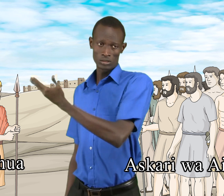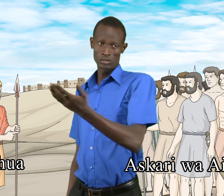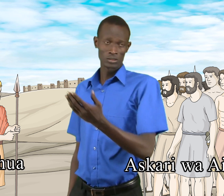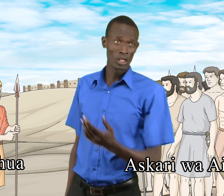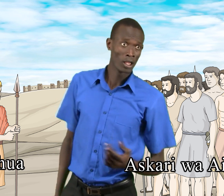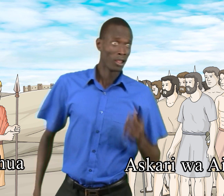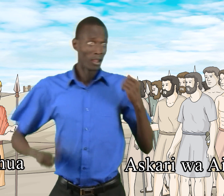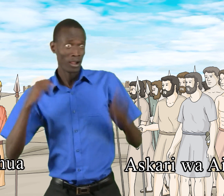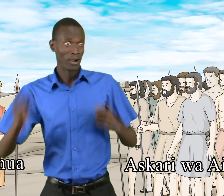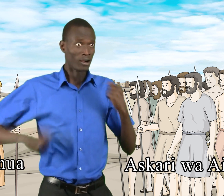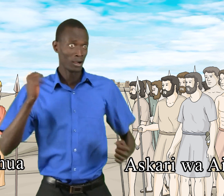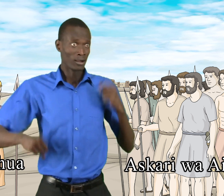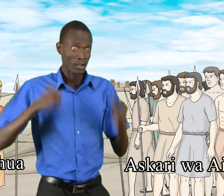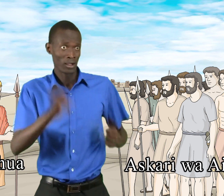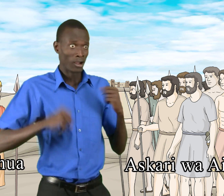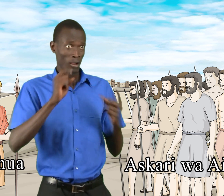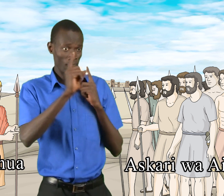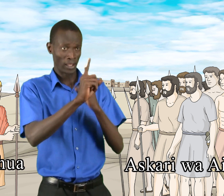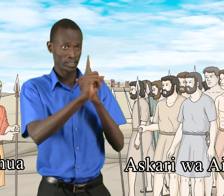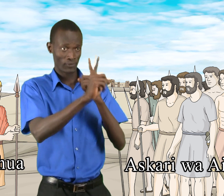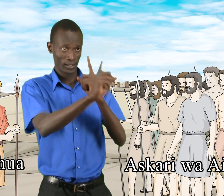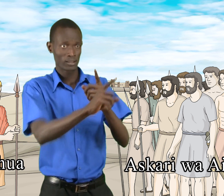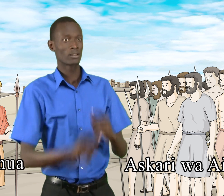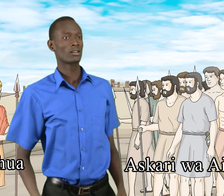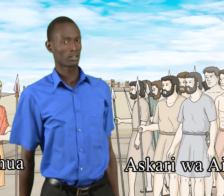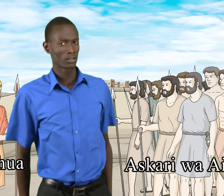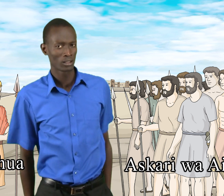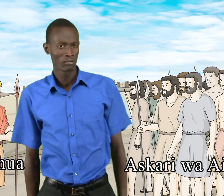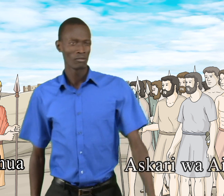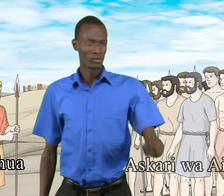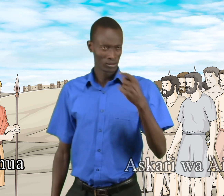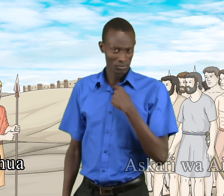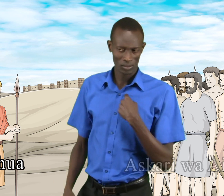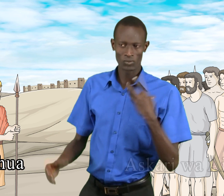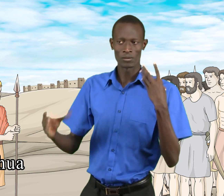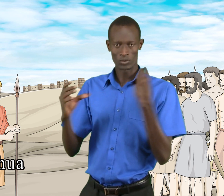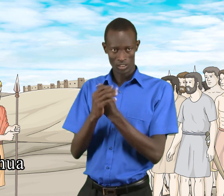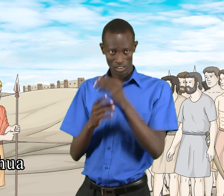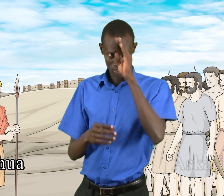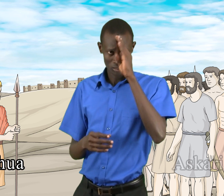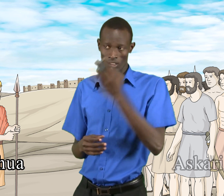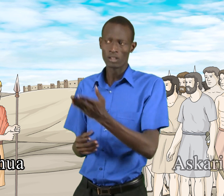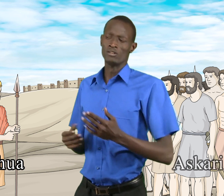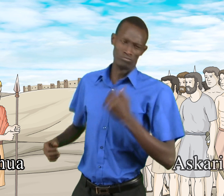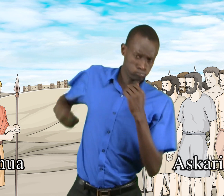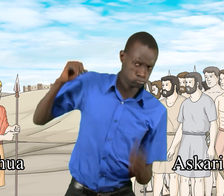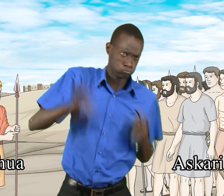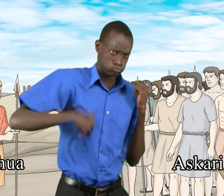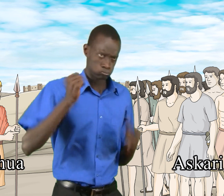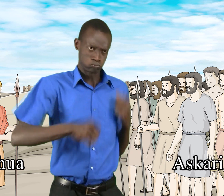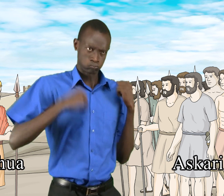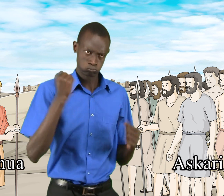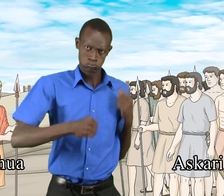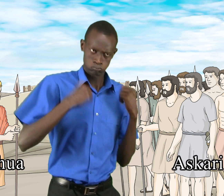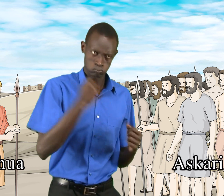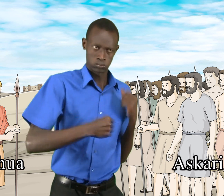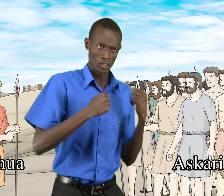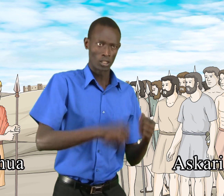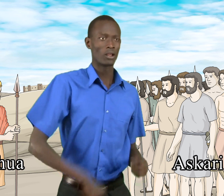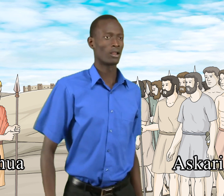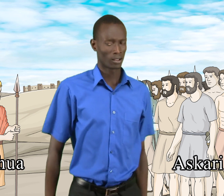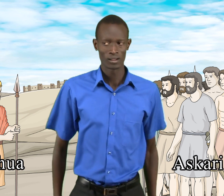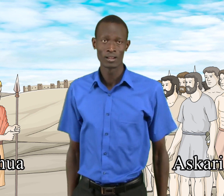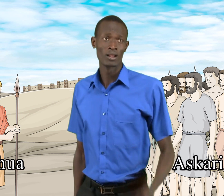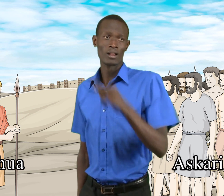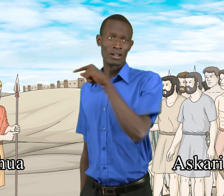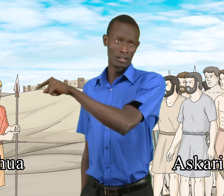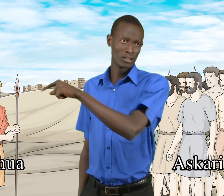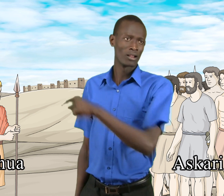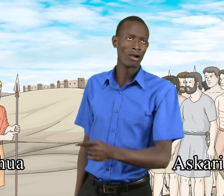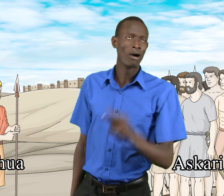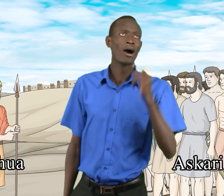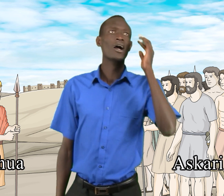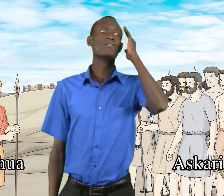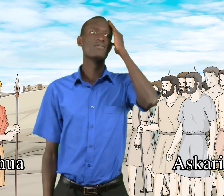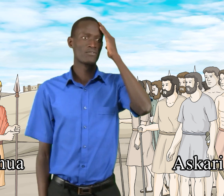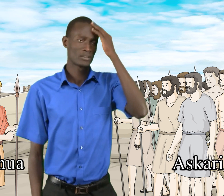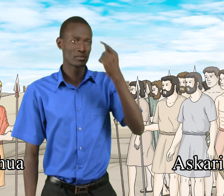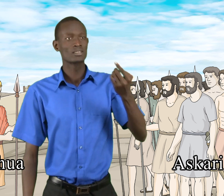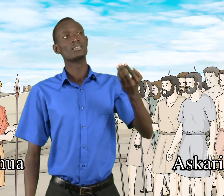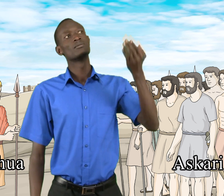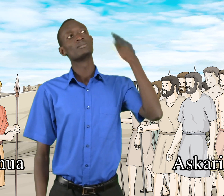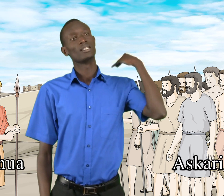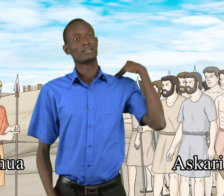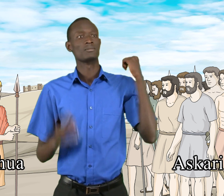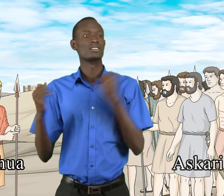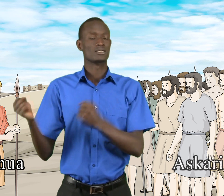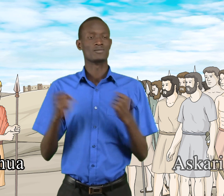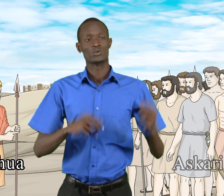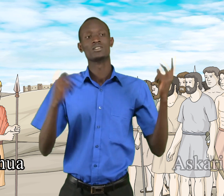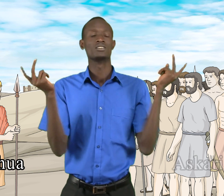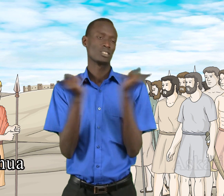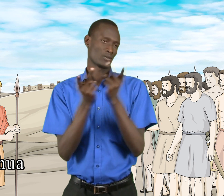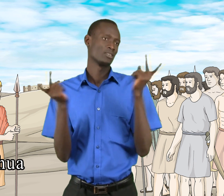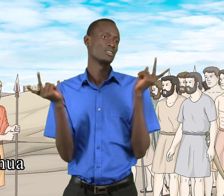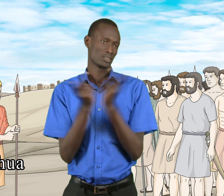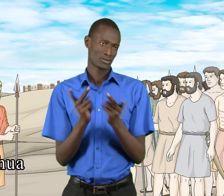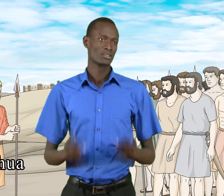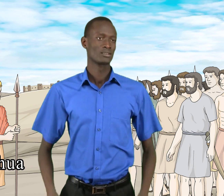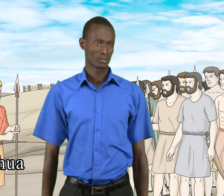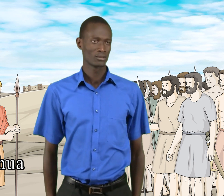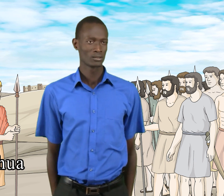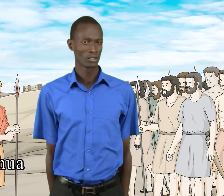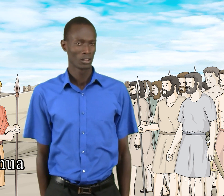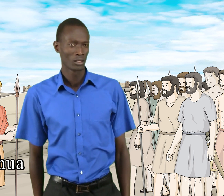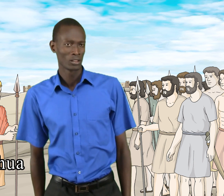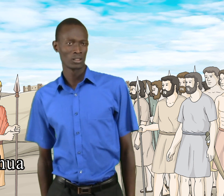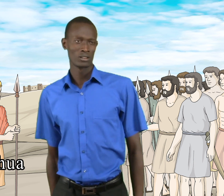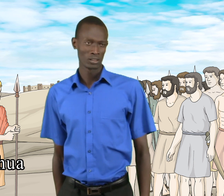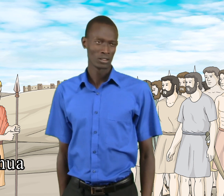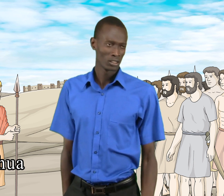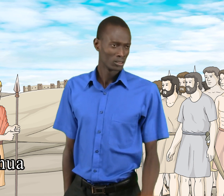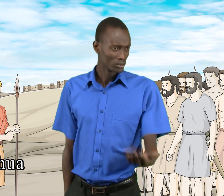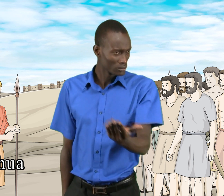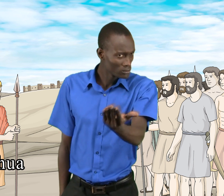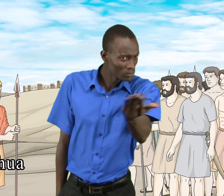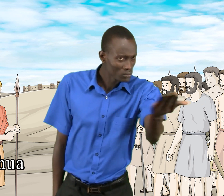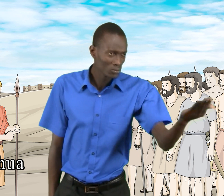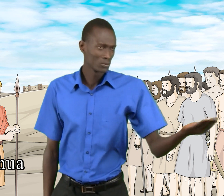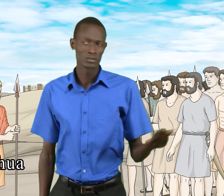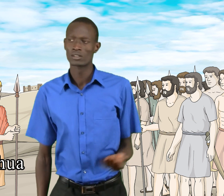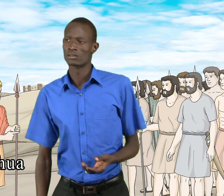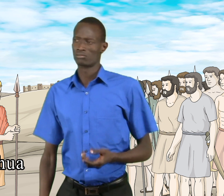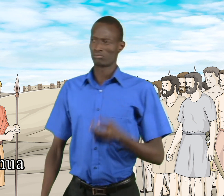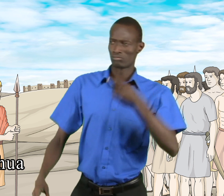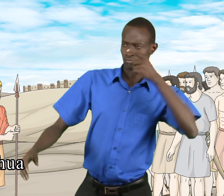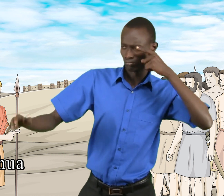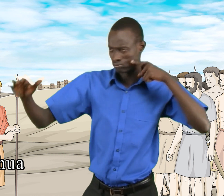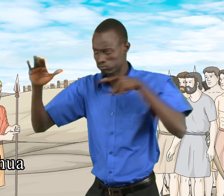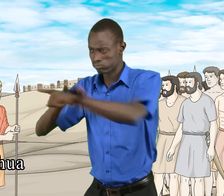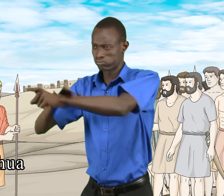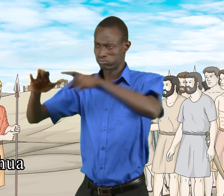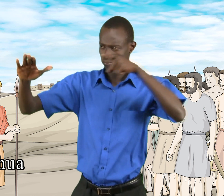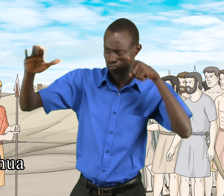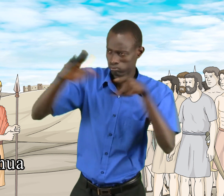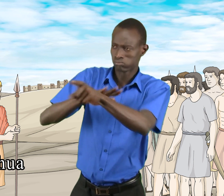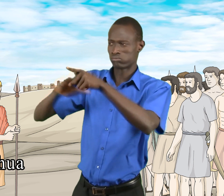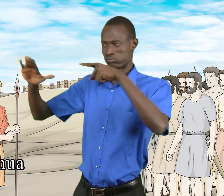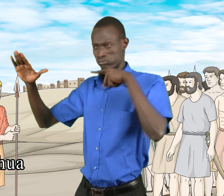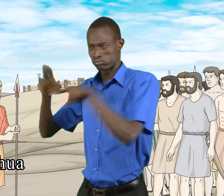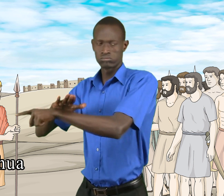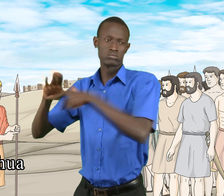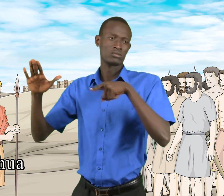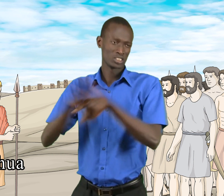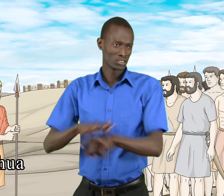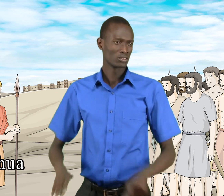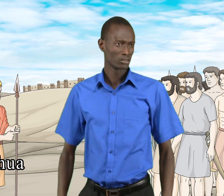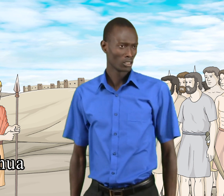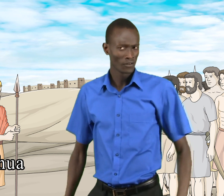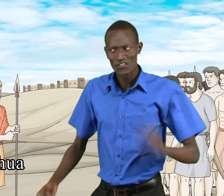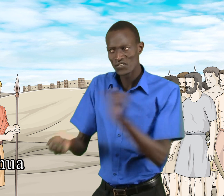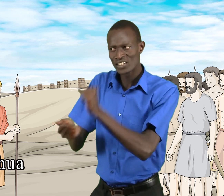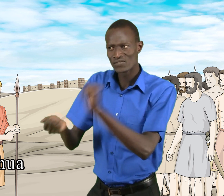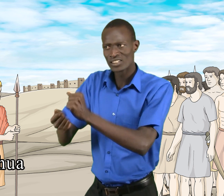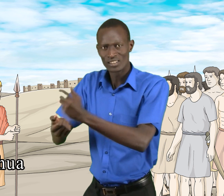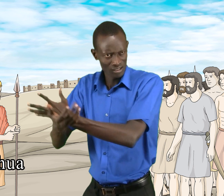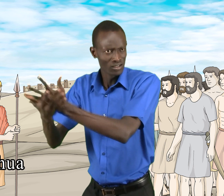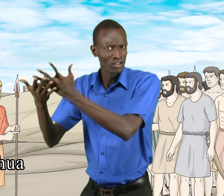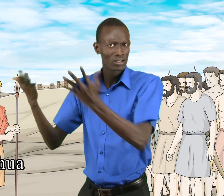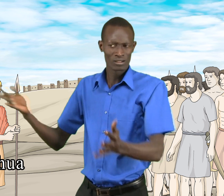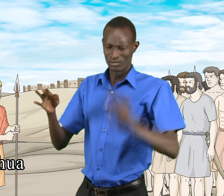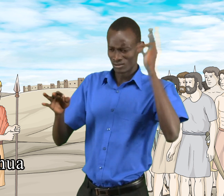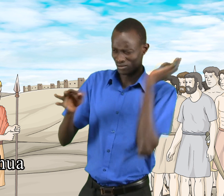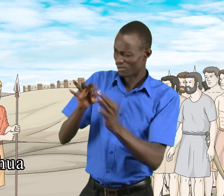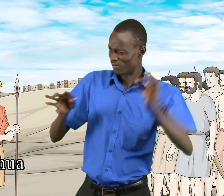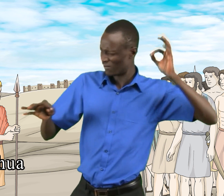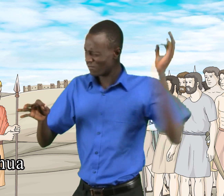They will pursue us until we have drawn them away from the city, for they will say, ‘The Israelites are running away from us as they did before.’